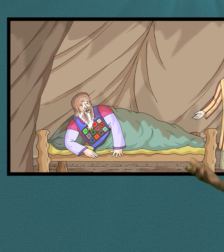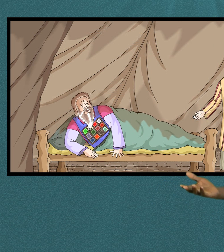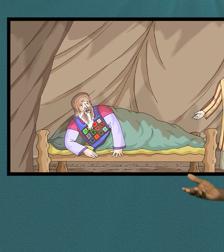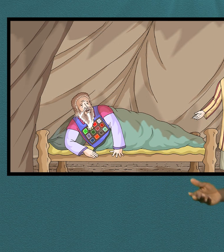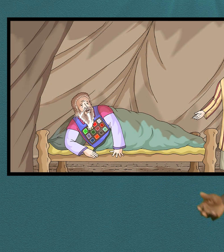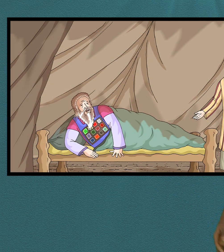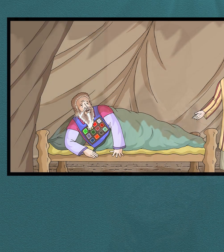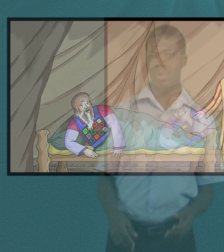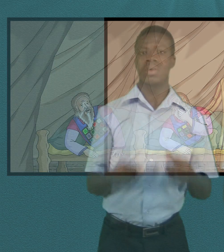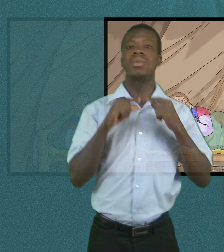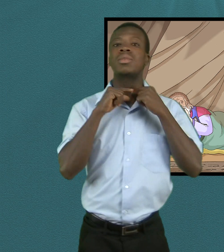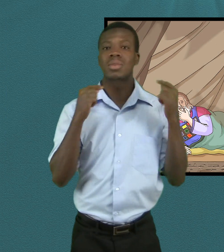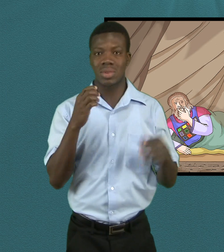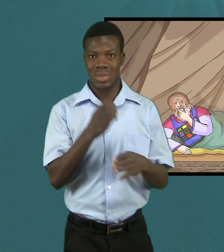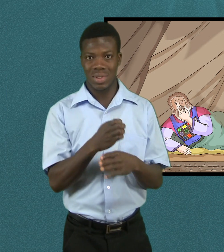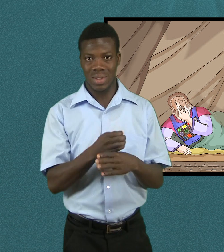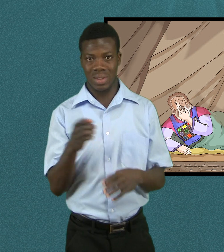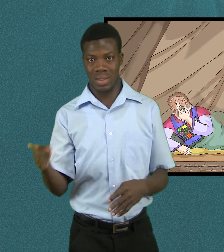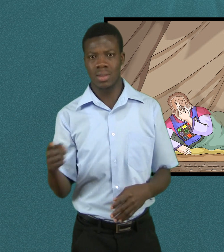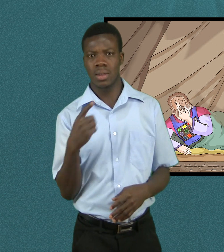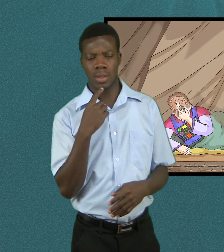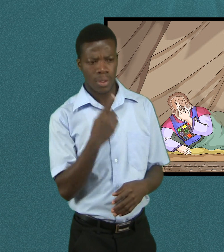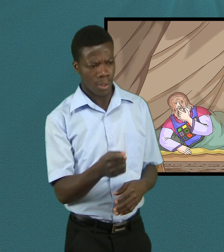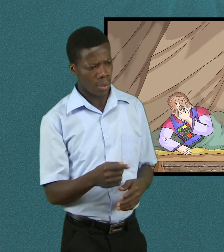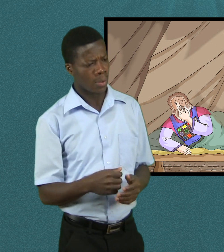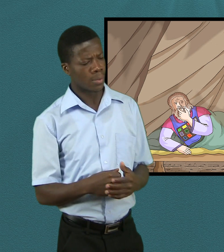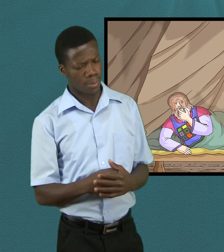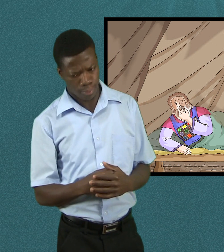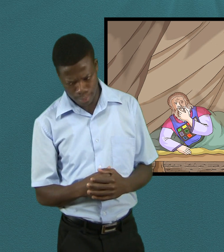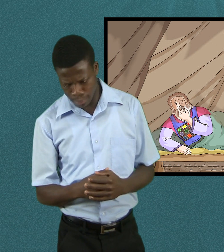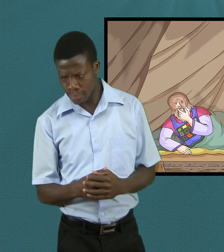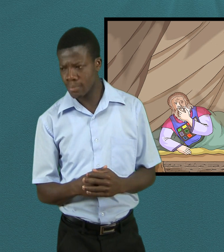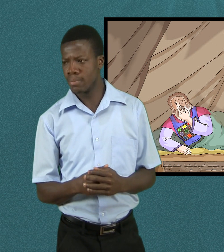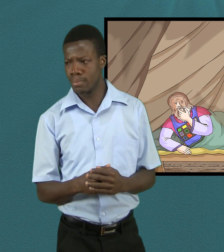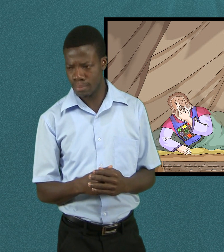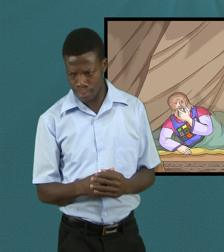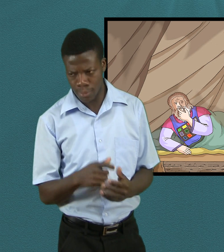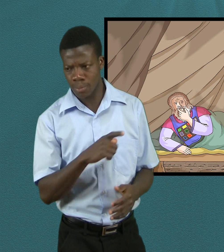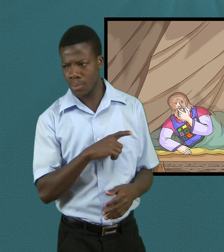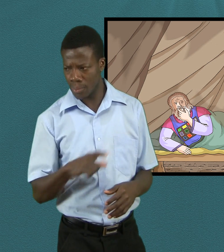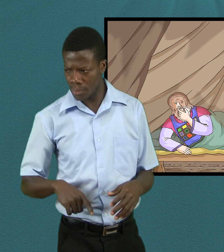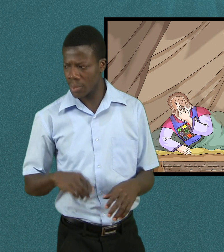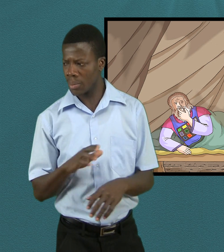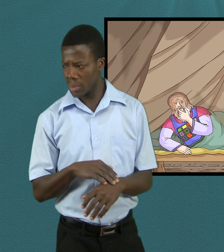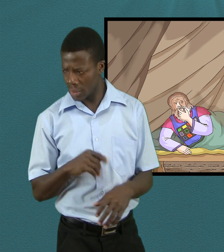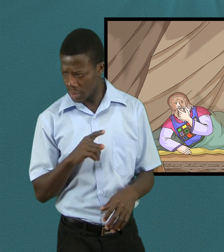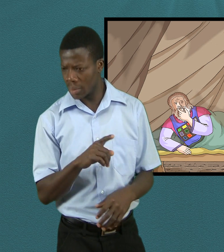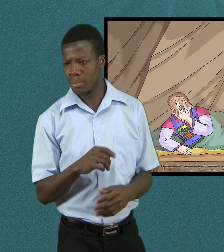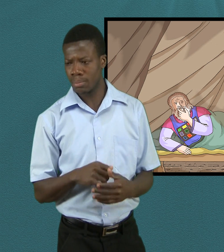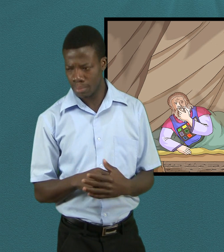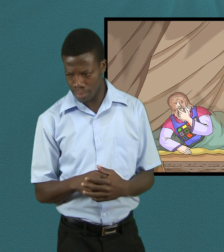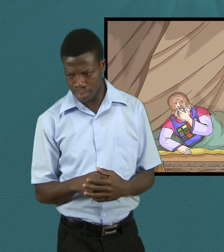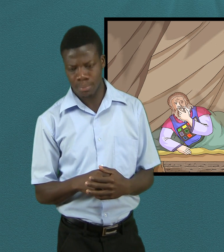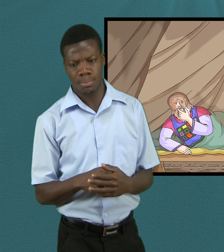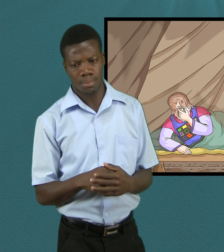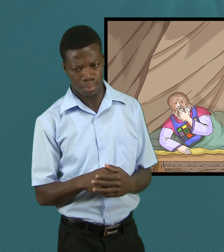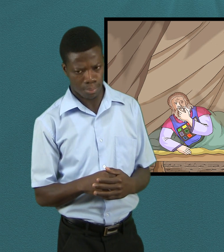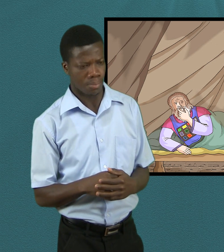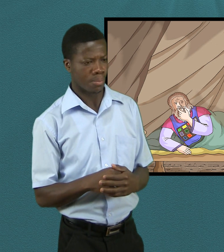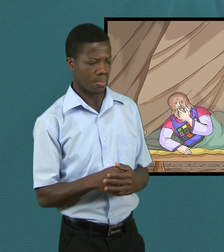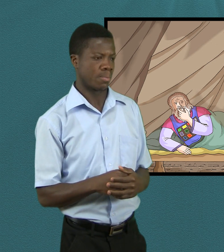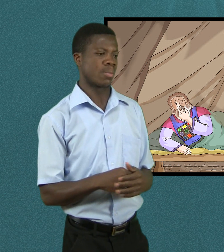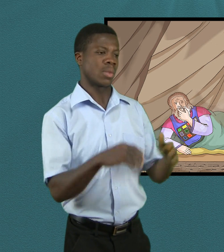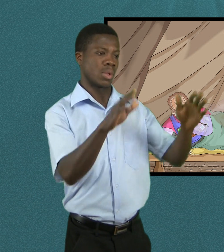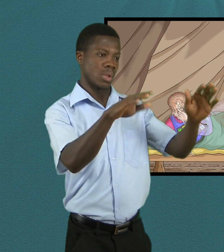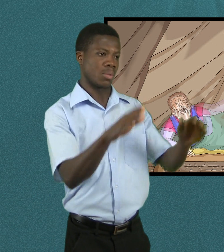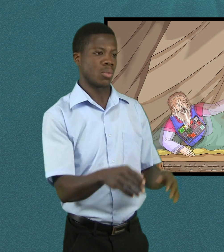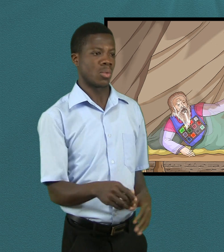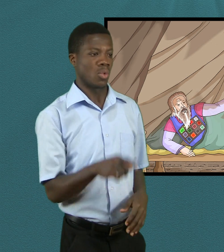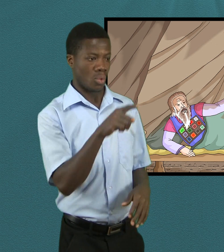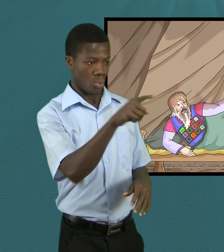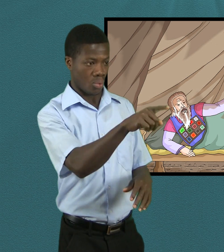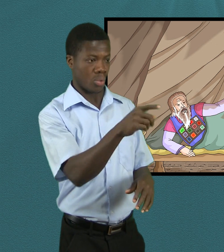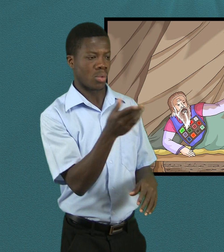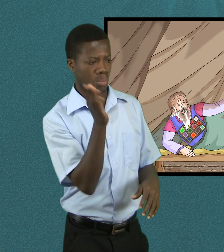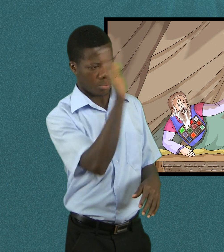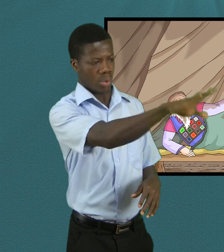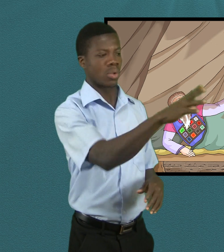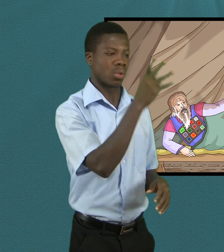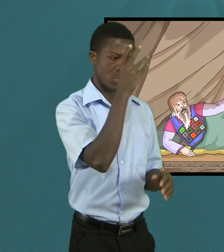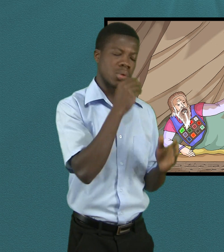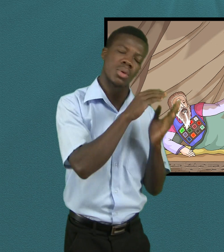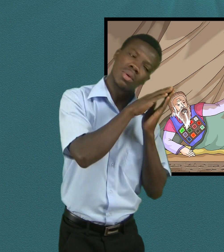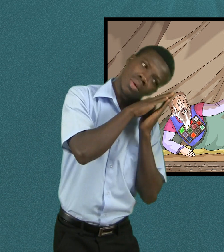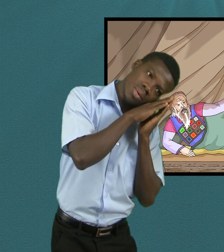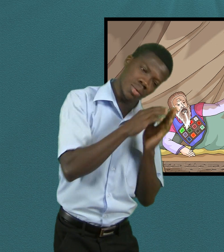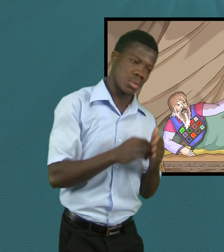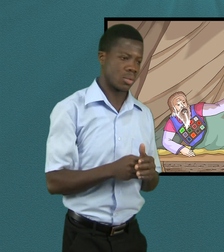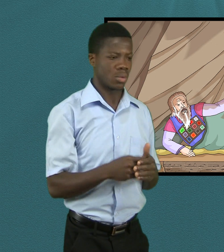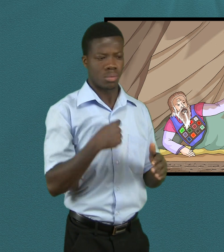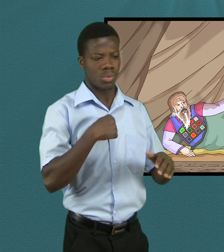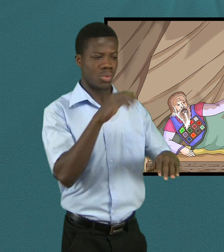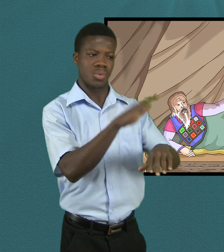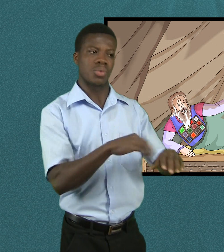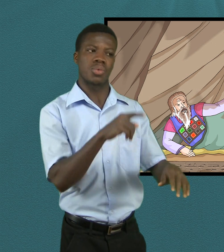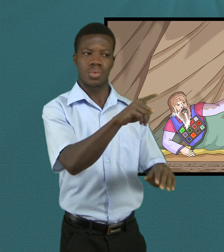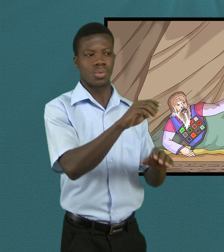Then Eli realized that it was the LORD who was calling the boy.